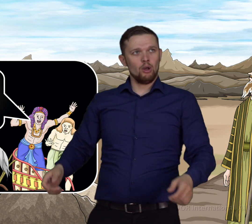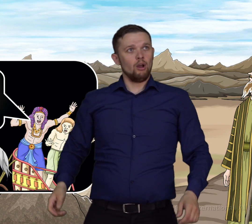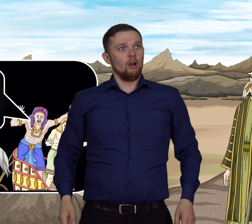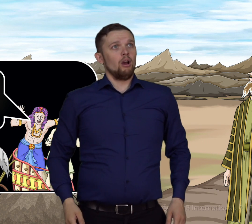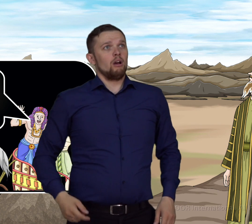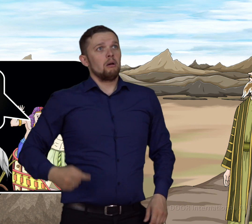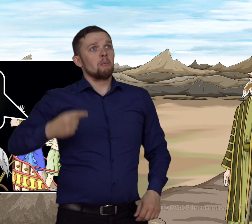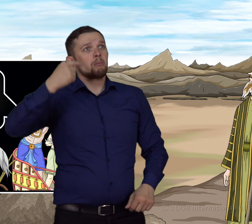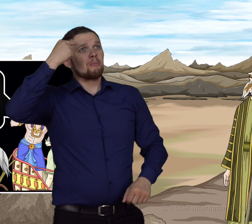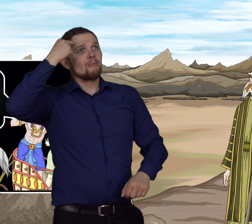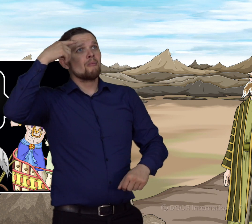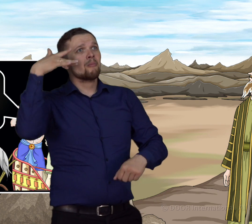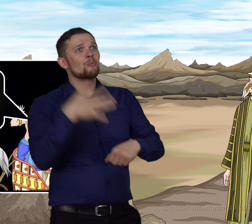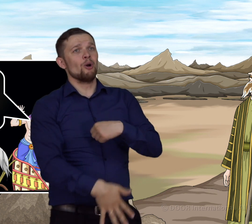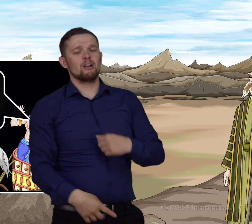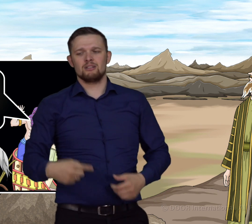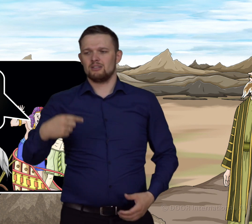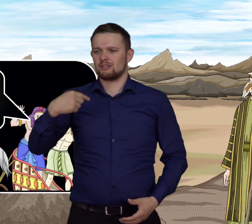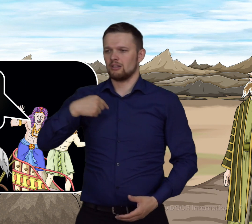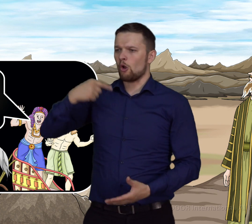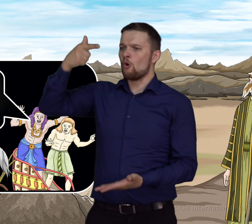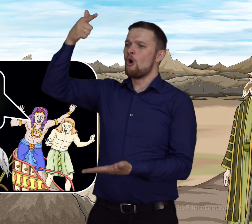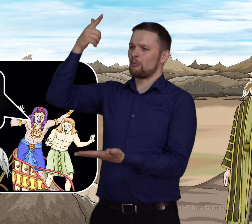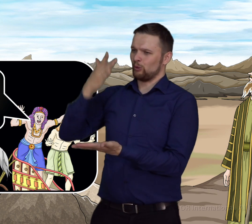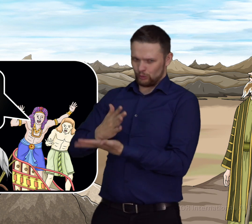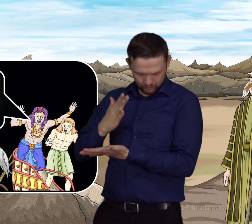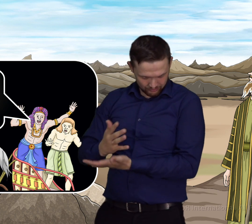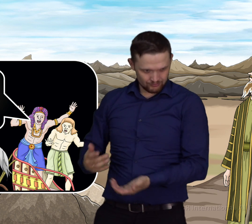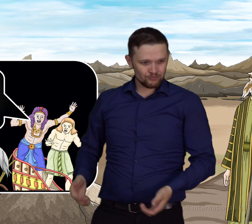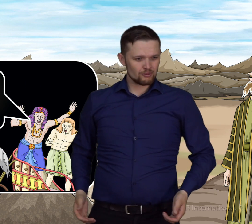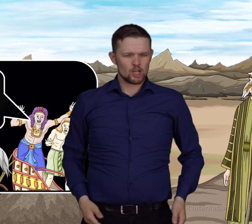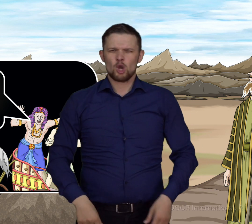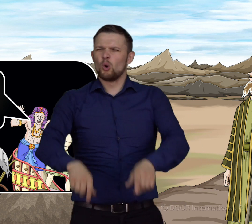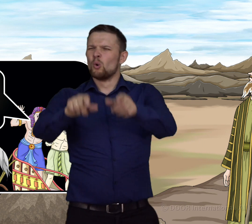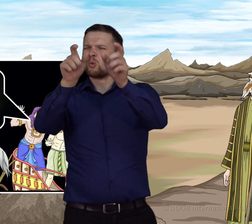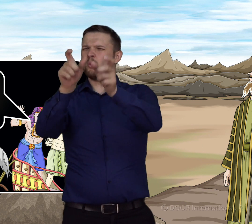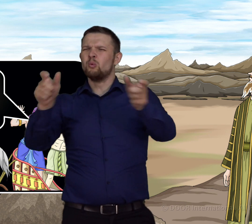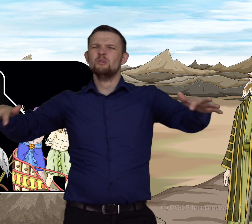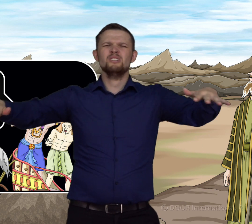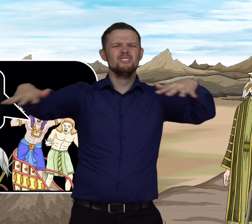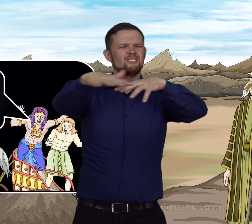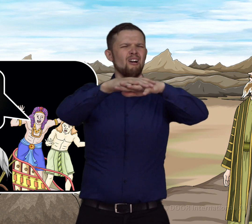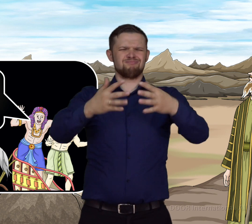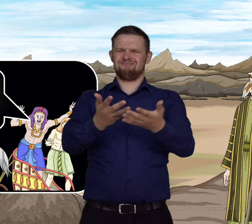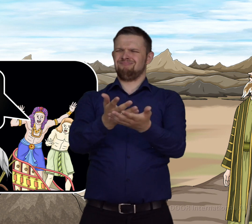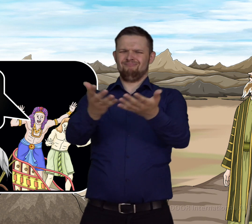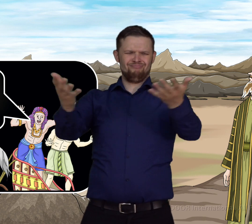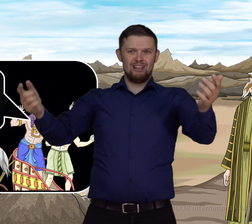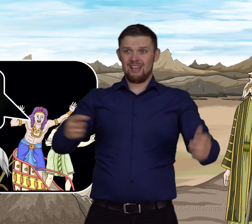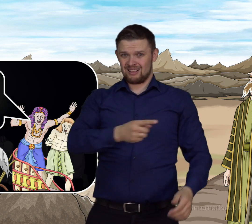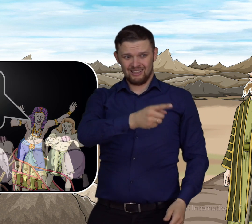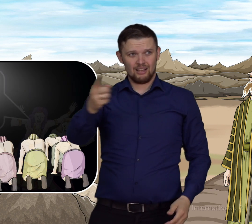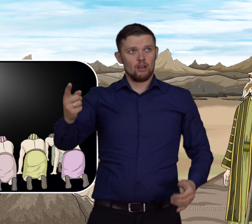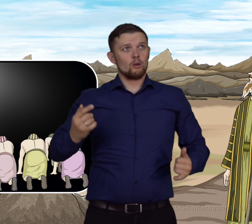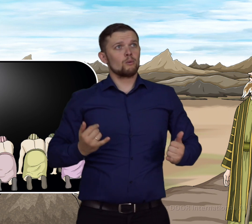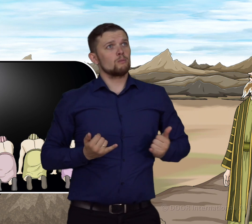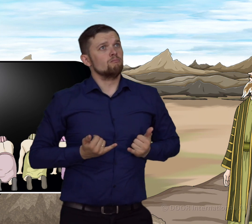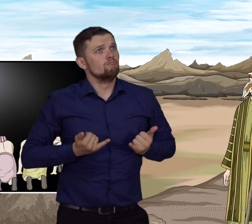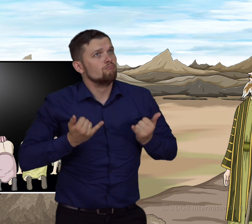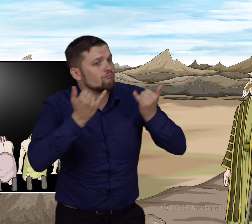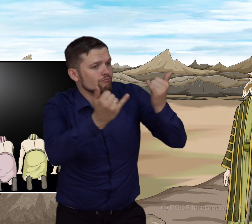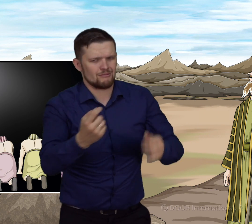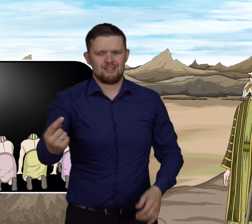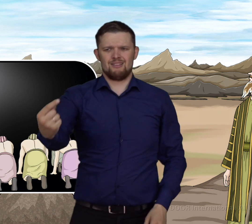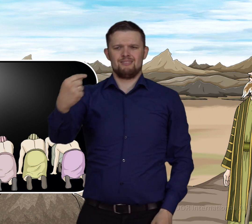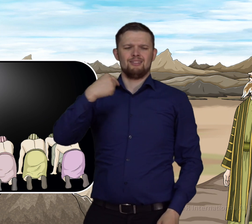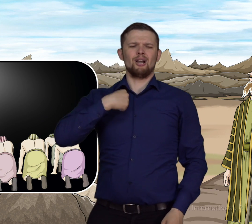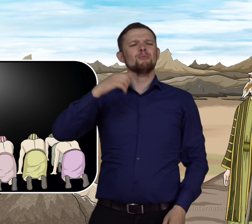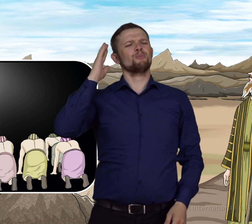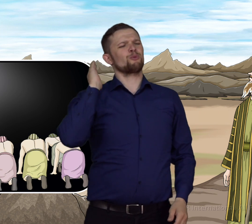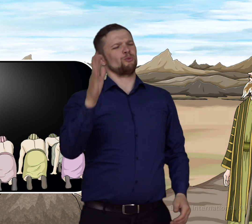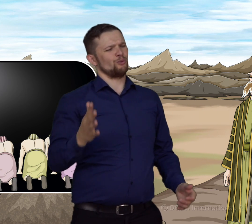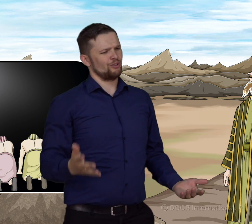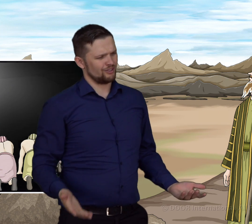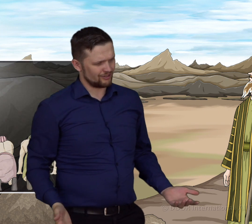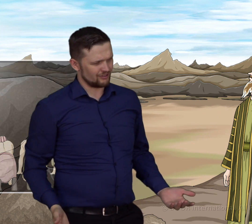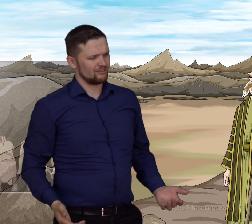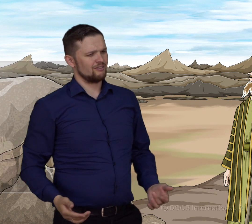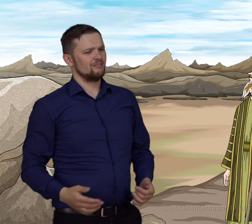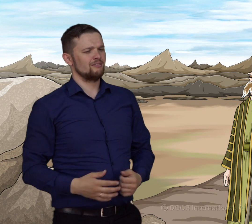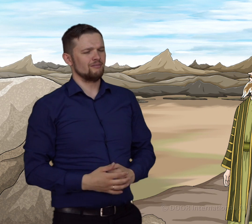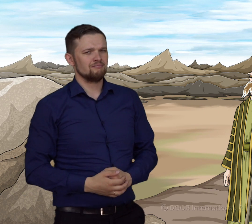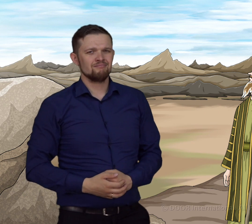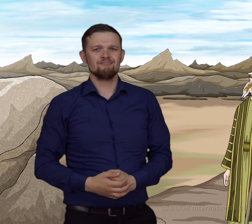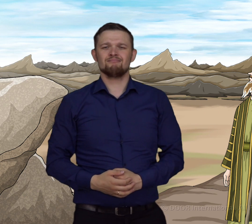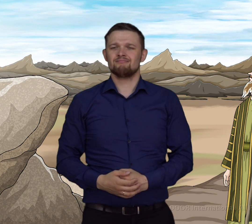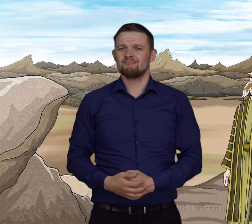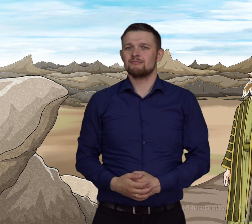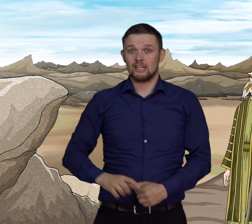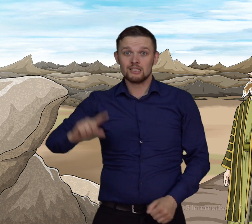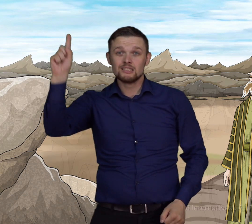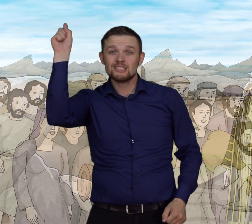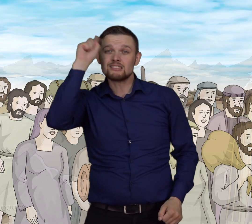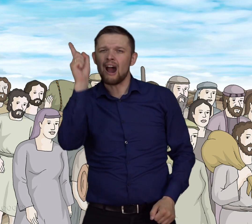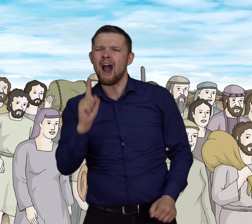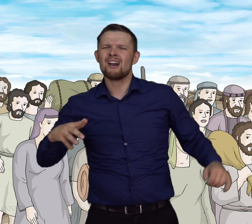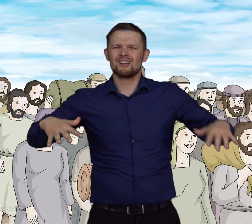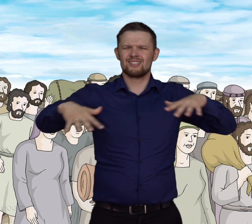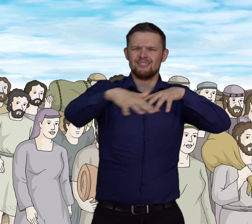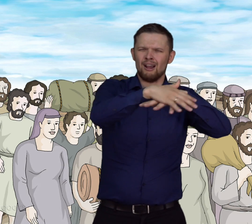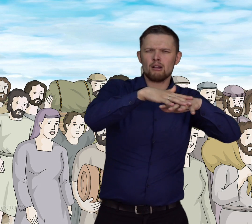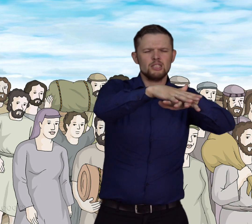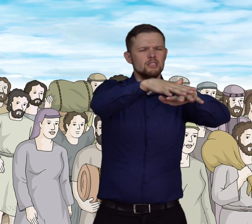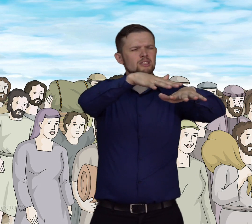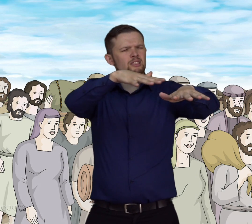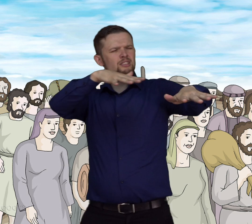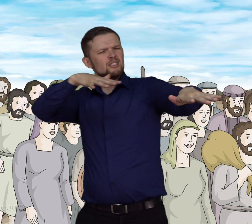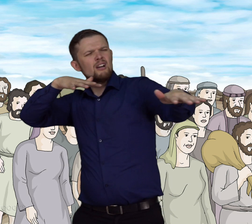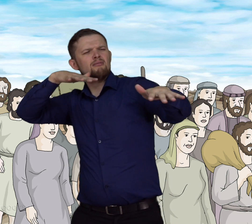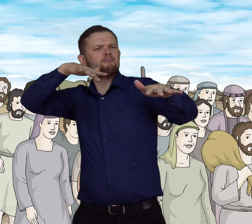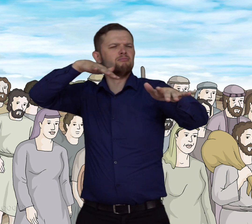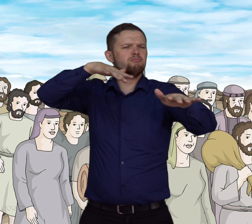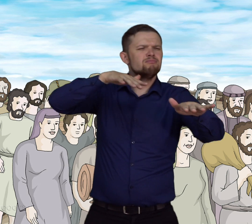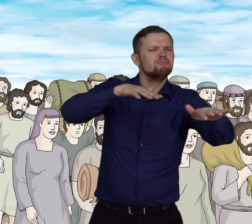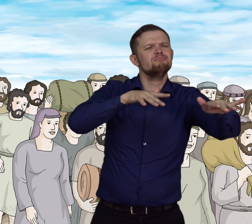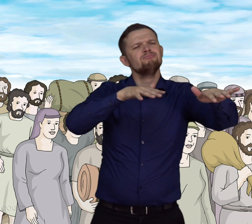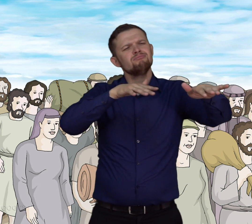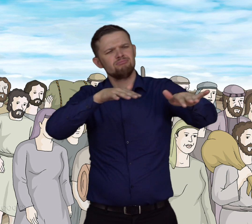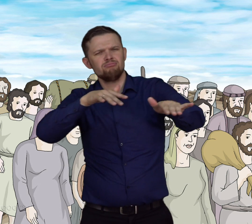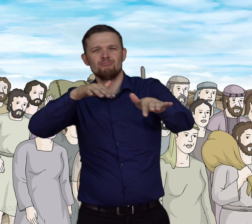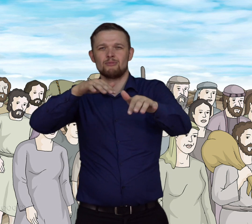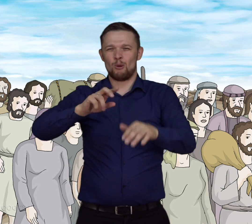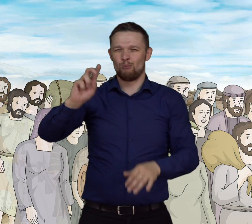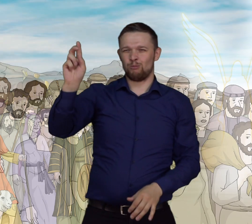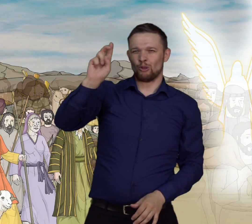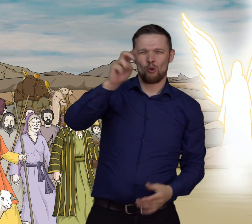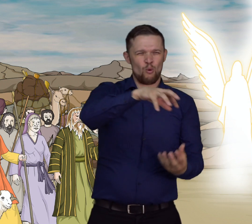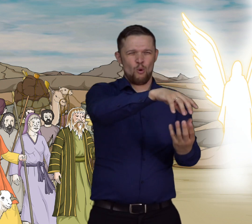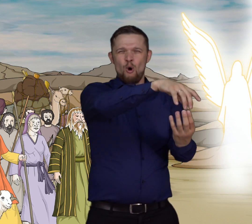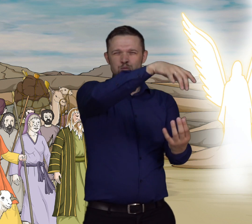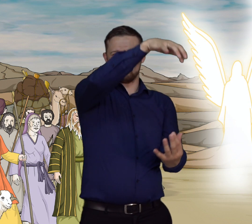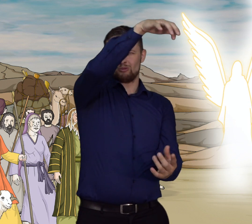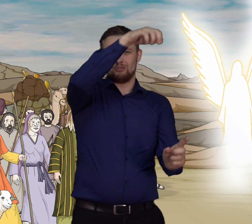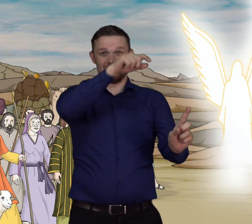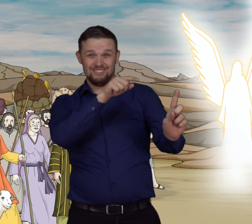The Egyptians will know that I am the LORD when I am honored through Pharaoh, his chariots, and his horsemen.”